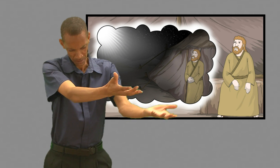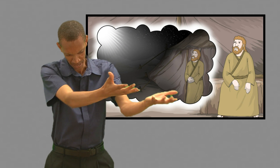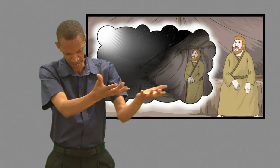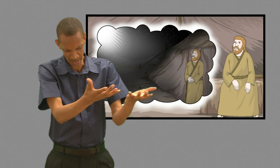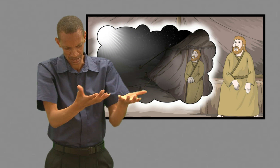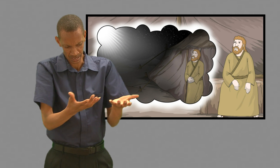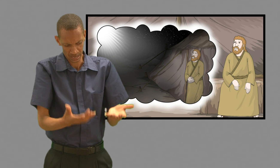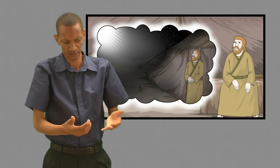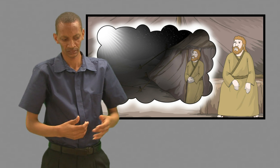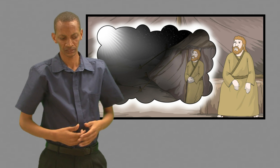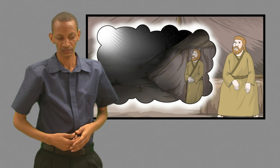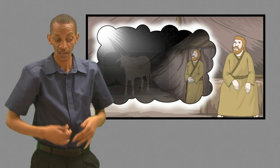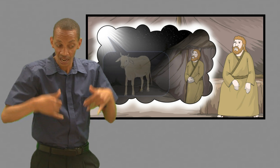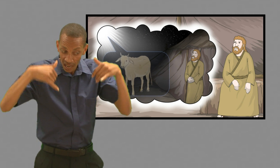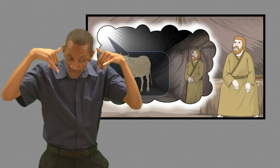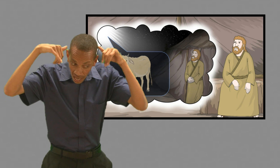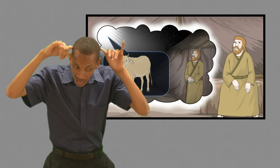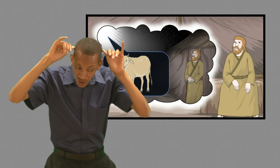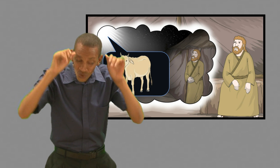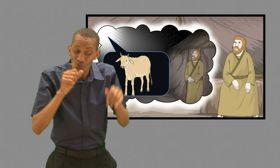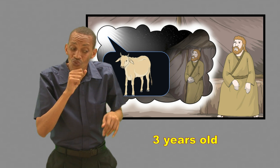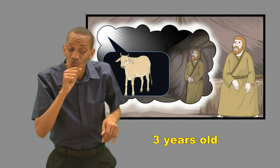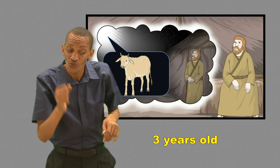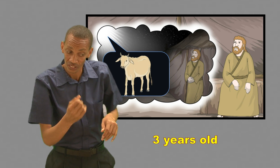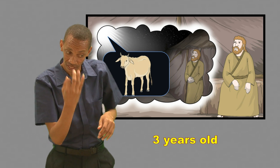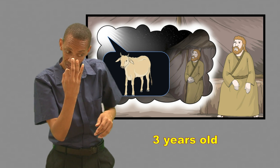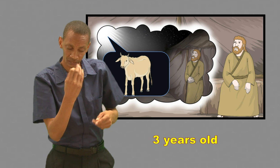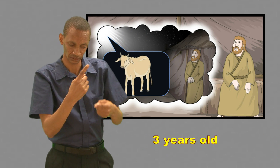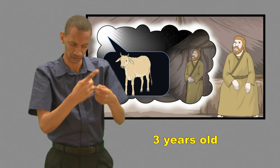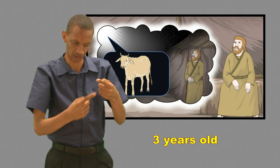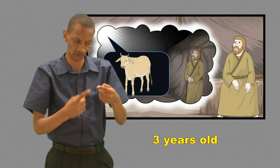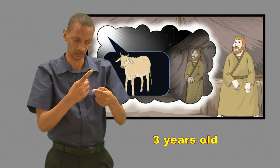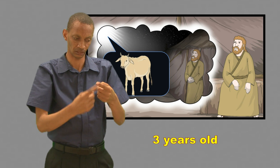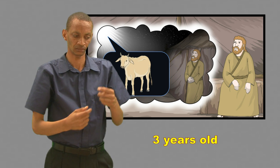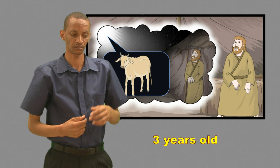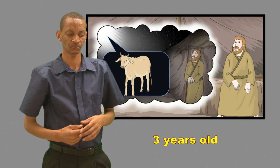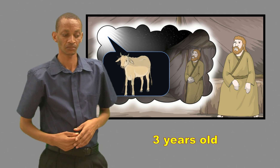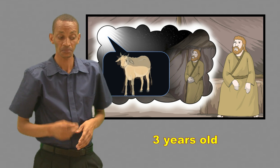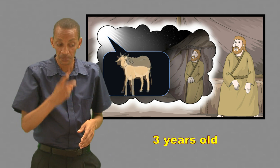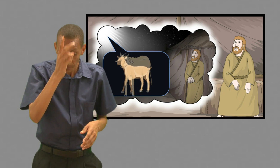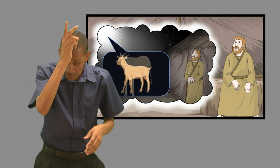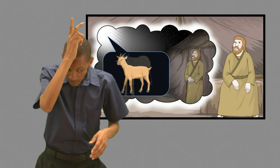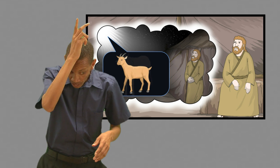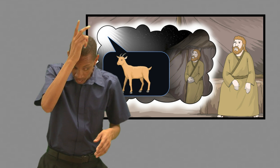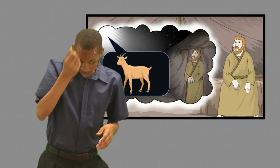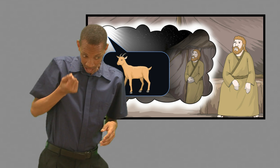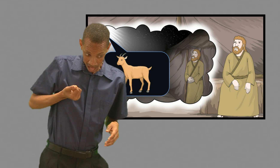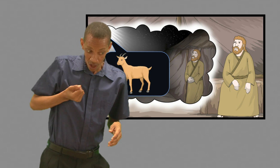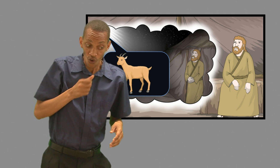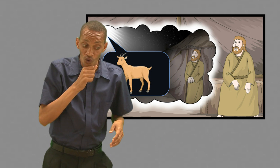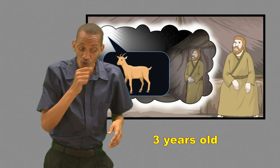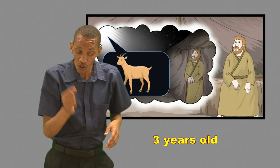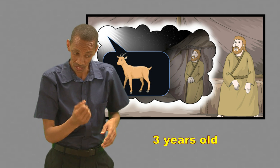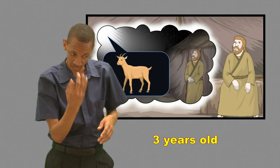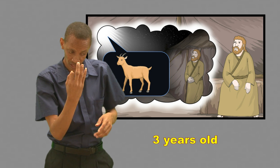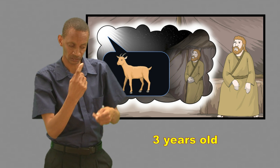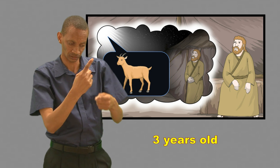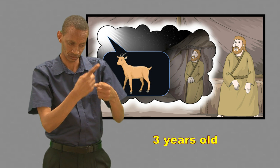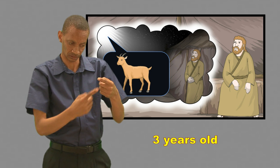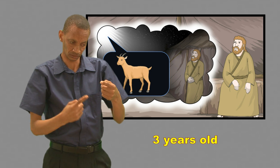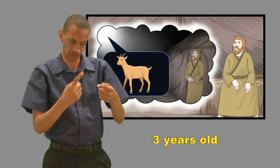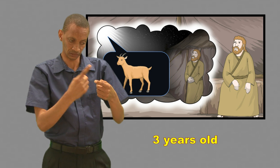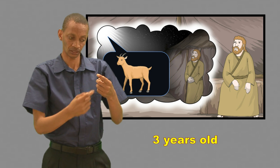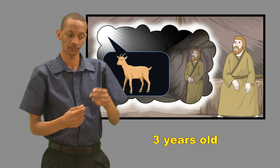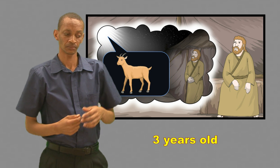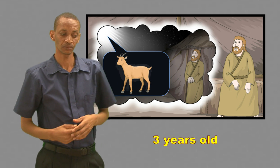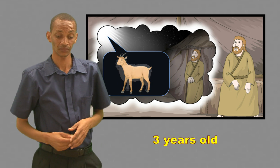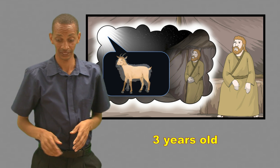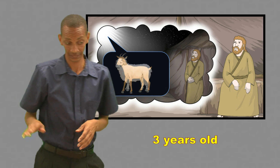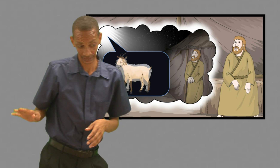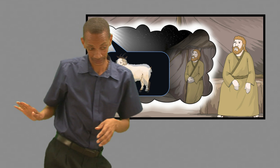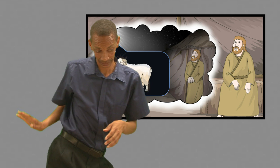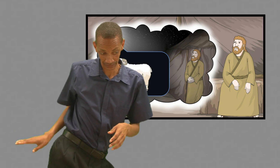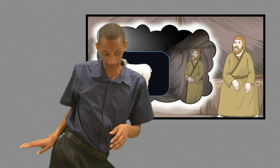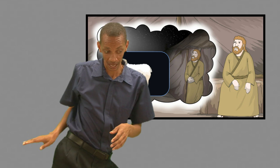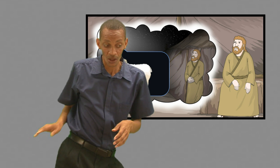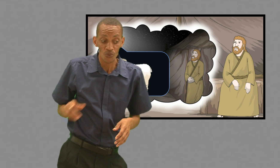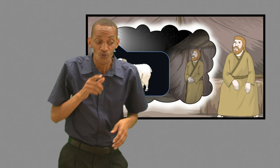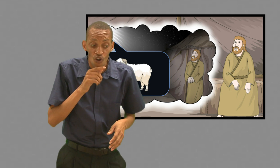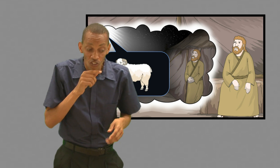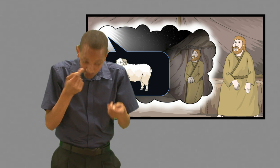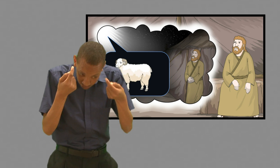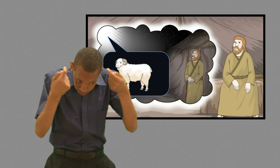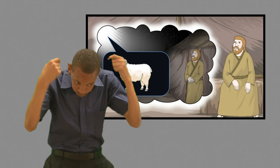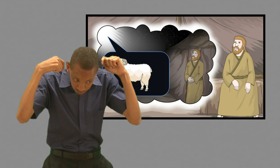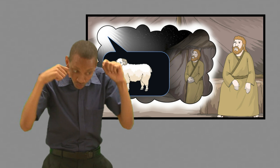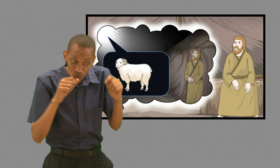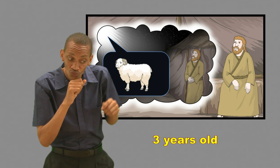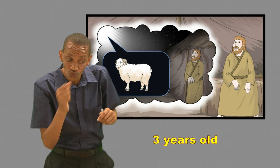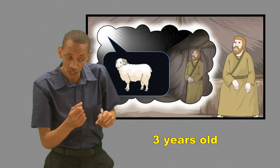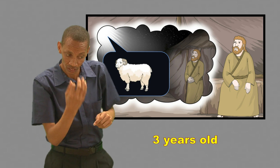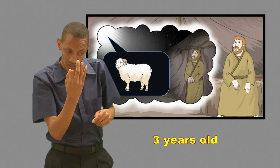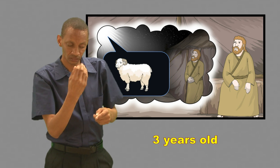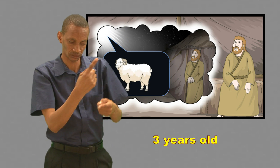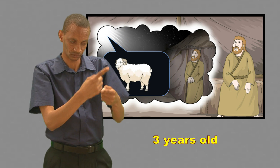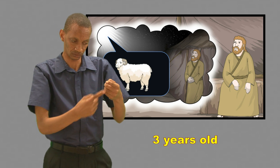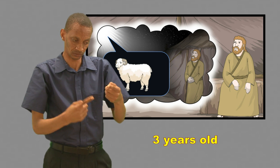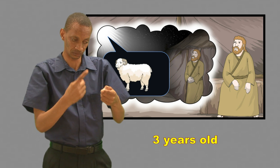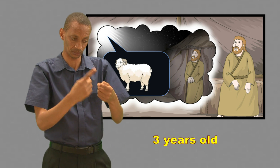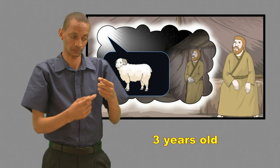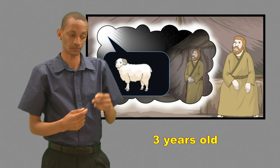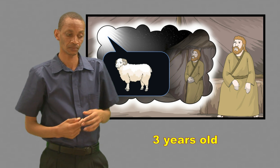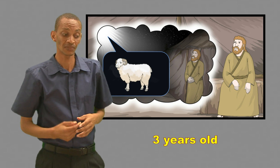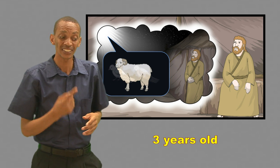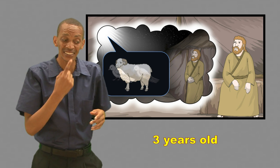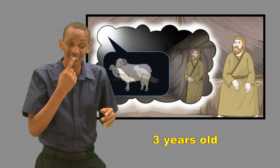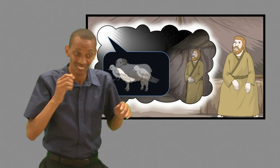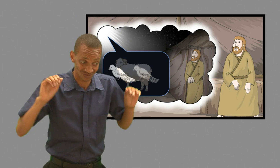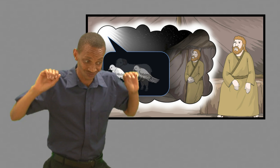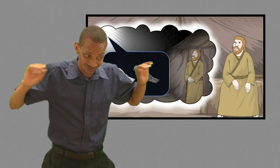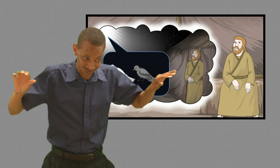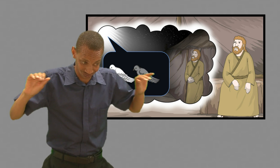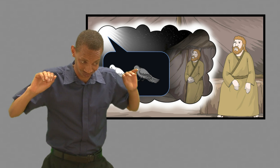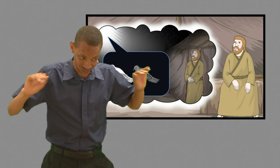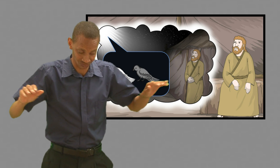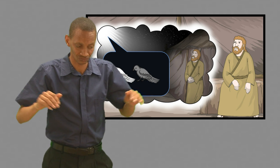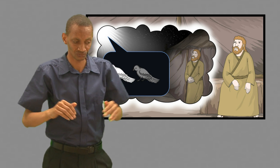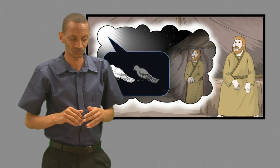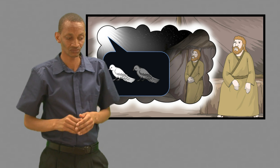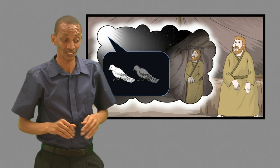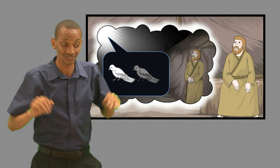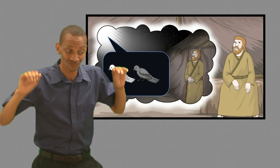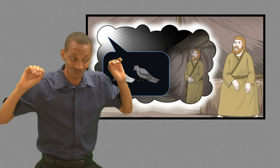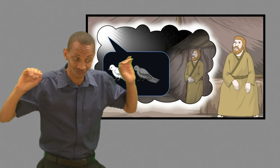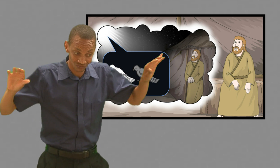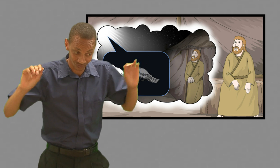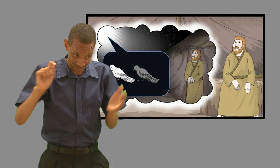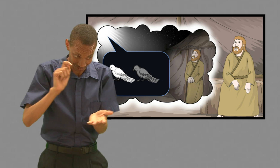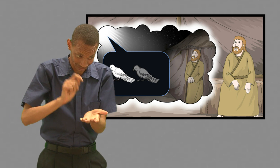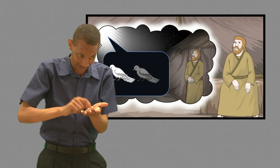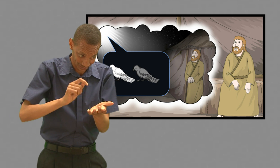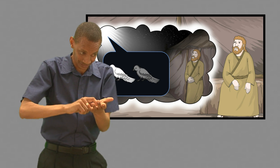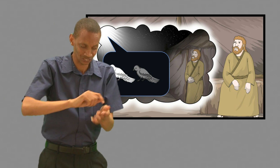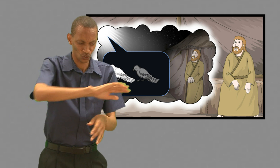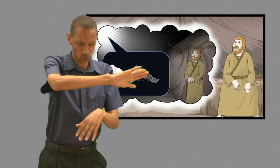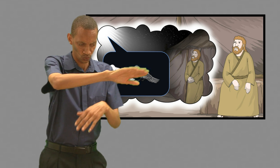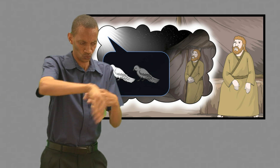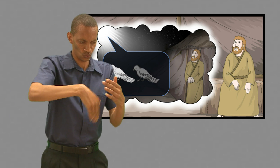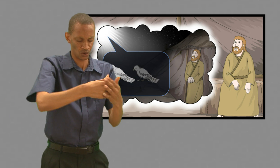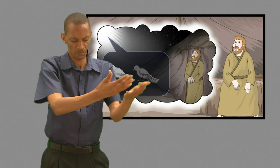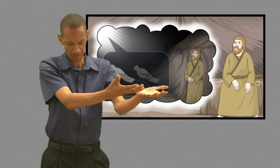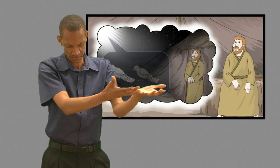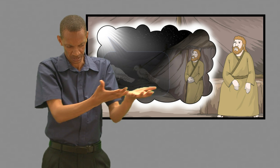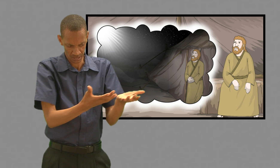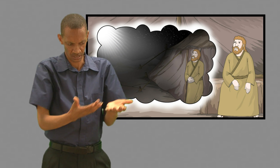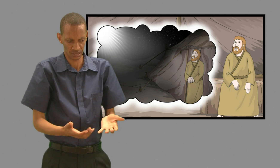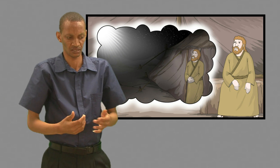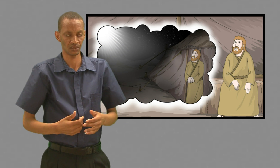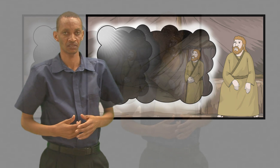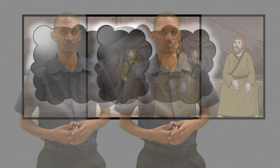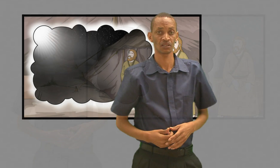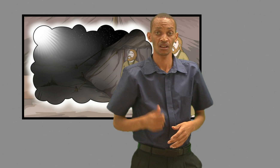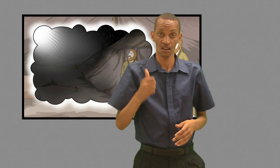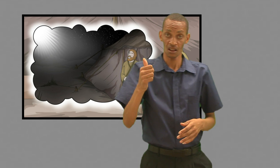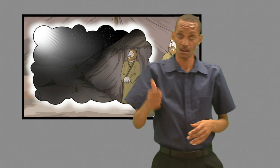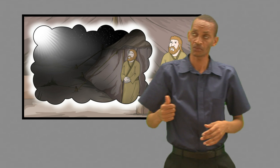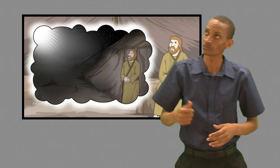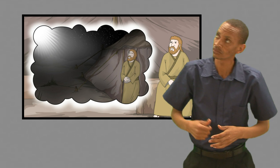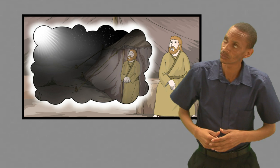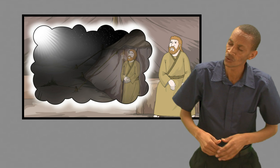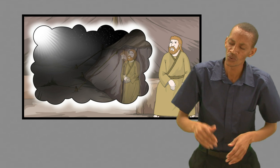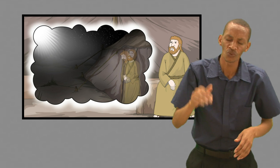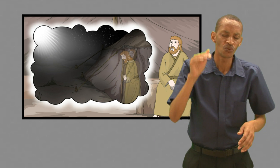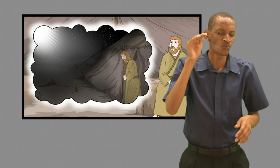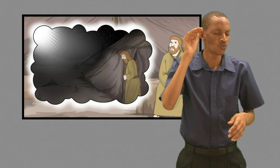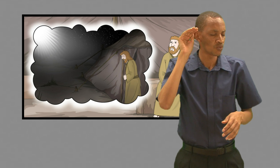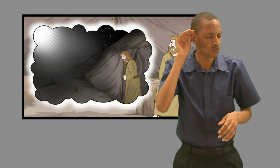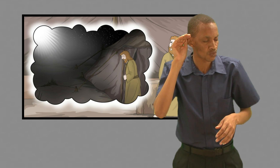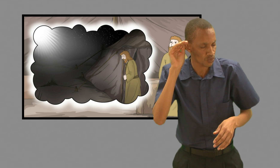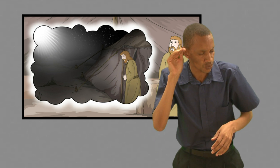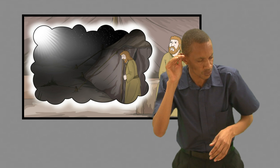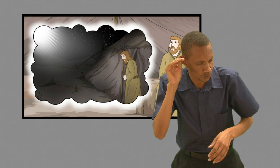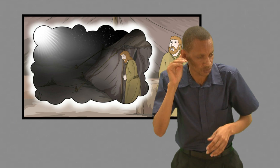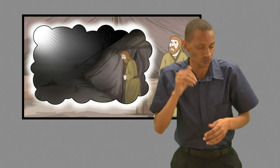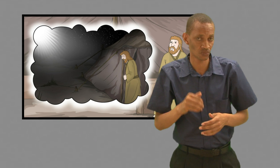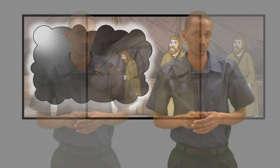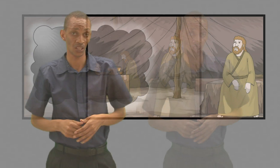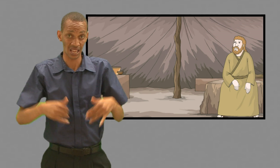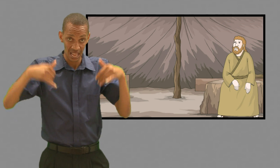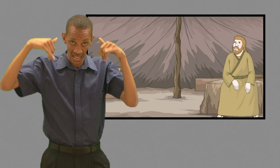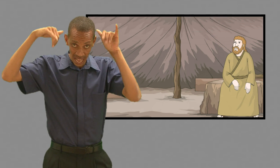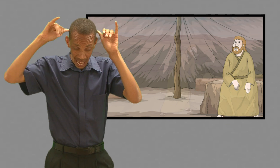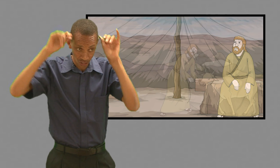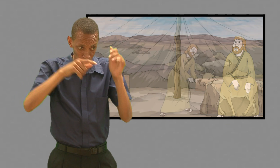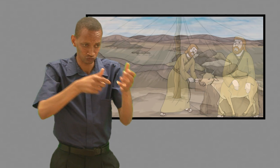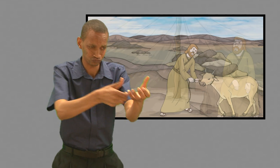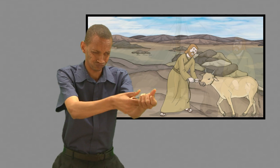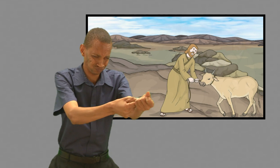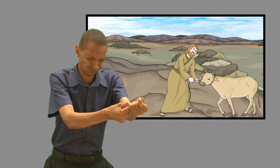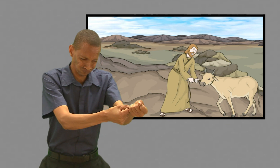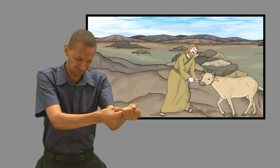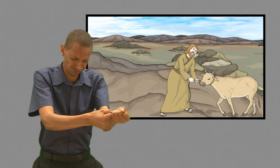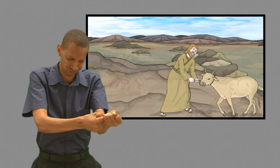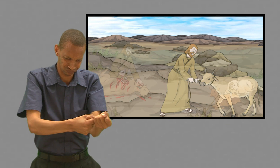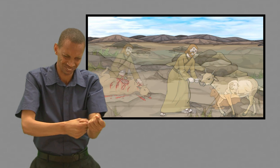And the LORD said to him, “Bring Me a heifer, a goat, and a ram, each three years old, along with a turtledove and a young pigeon.”